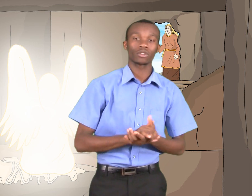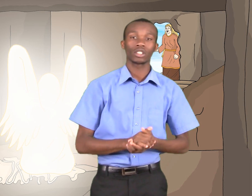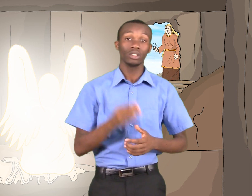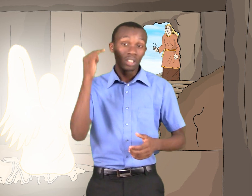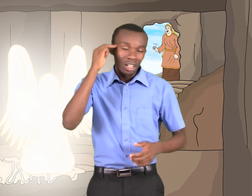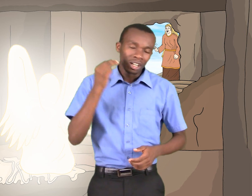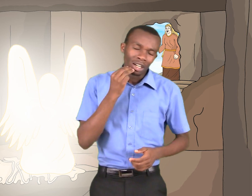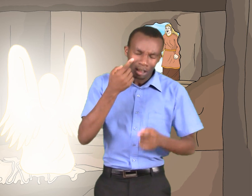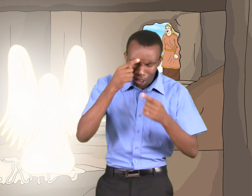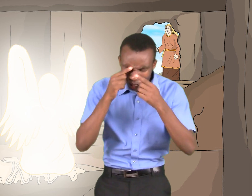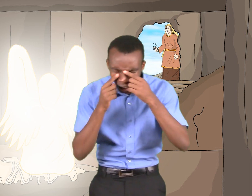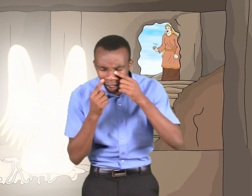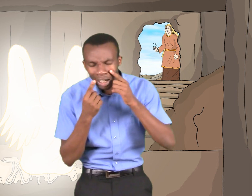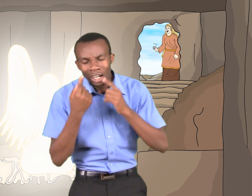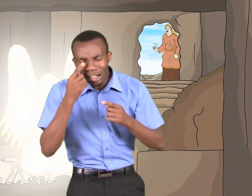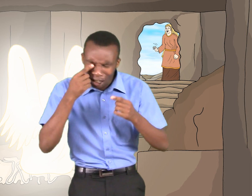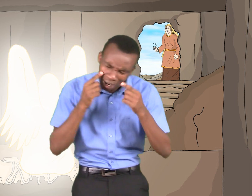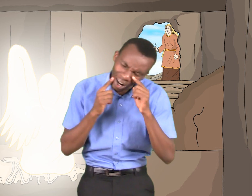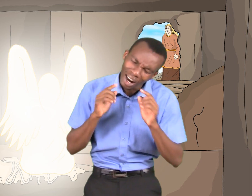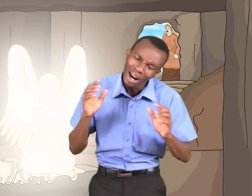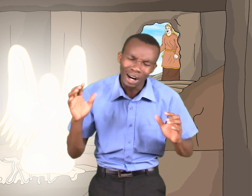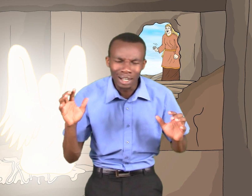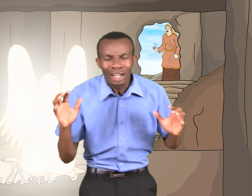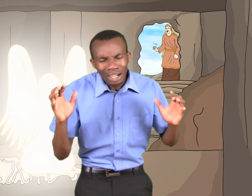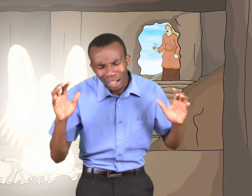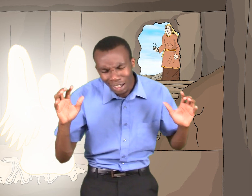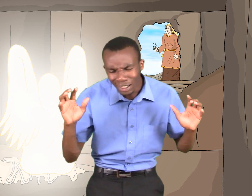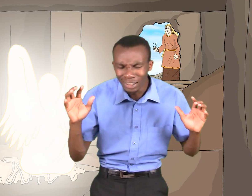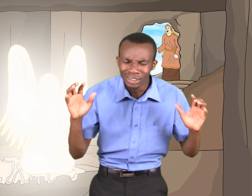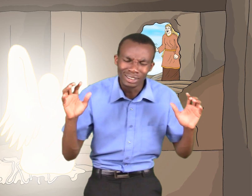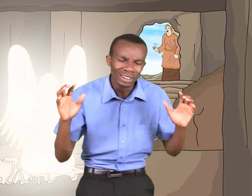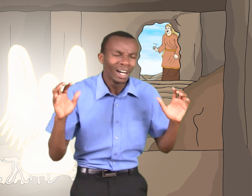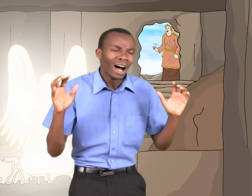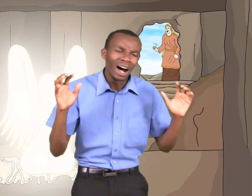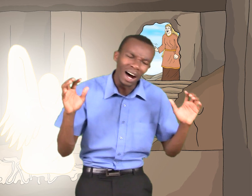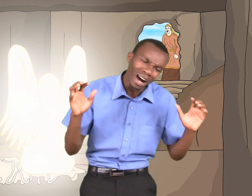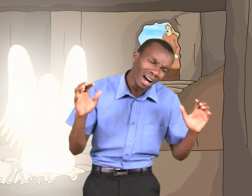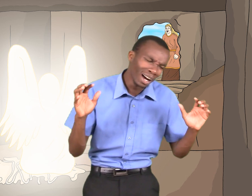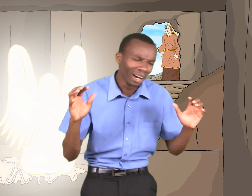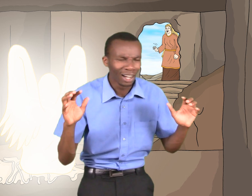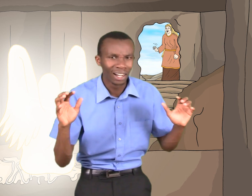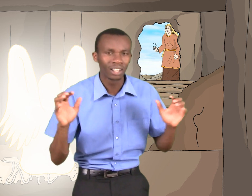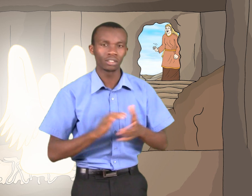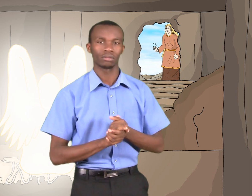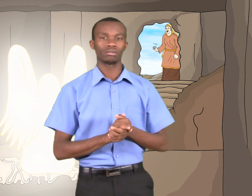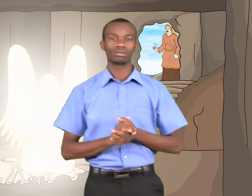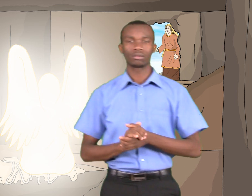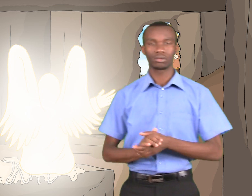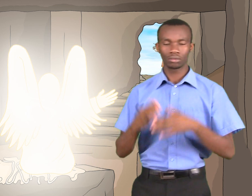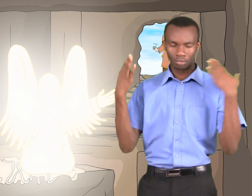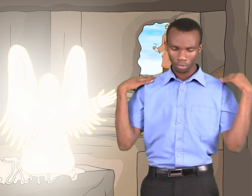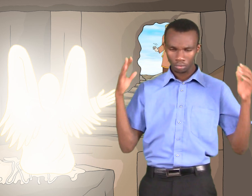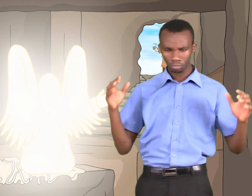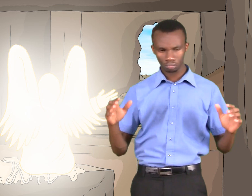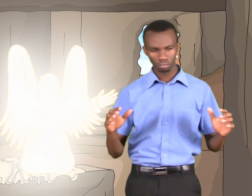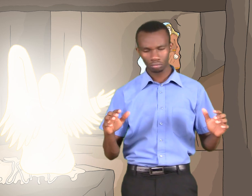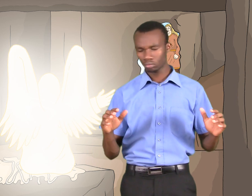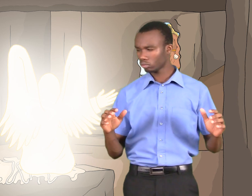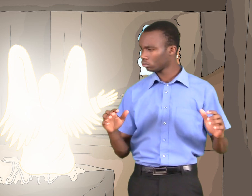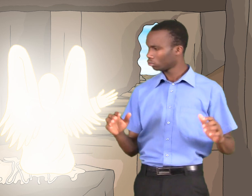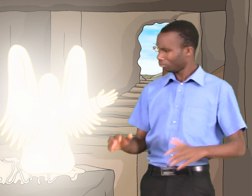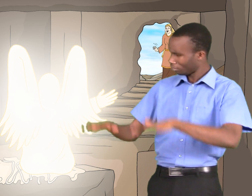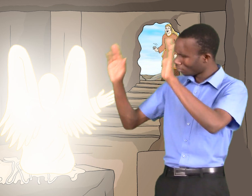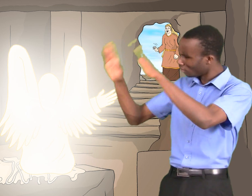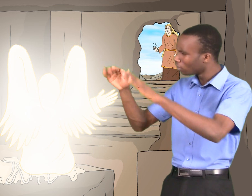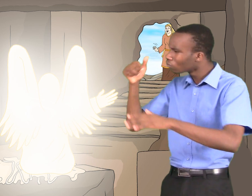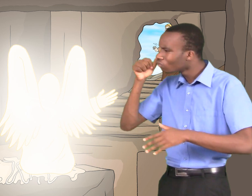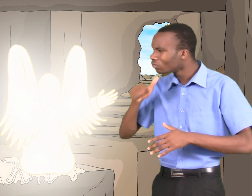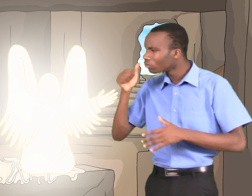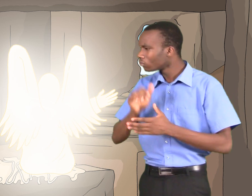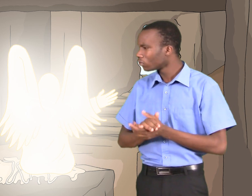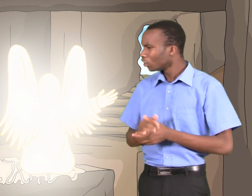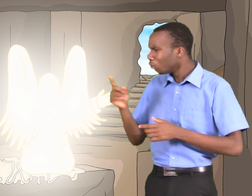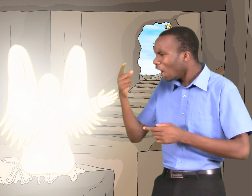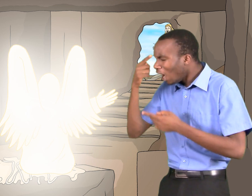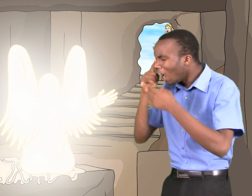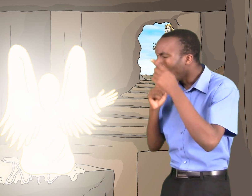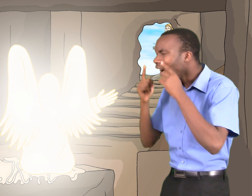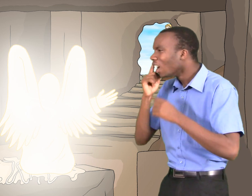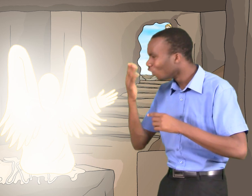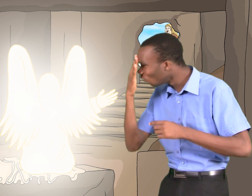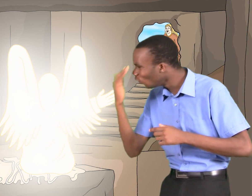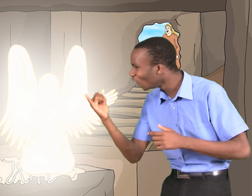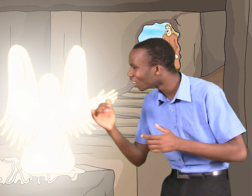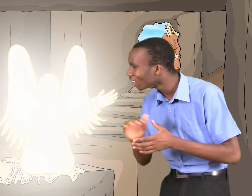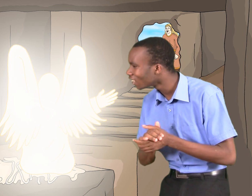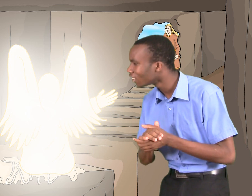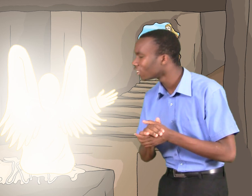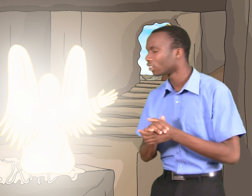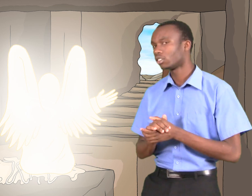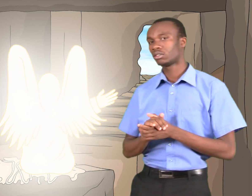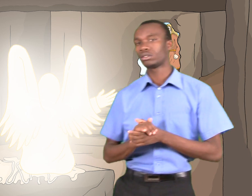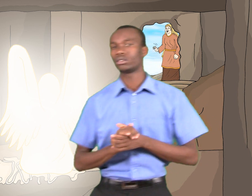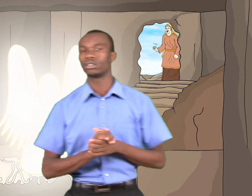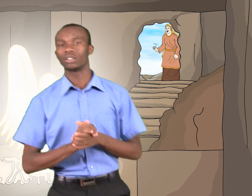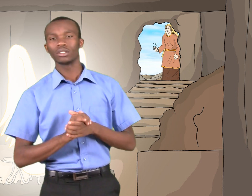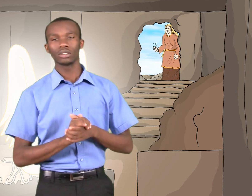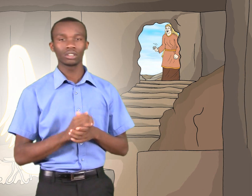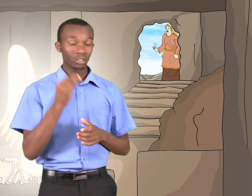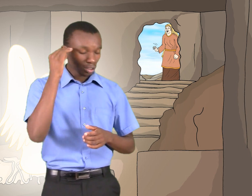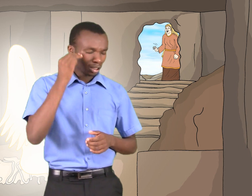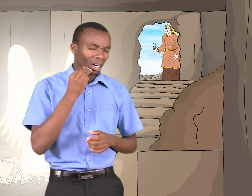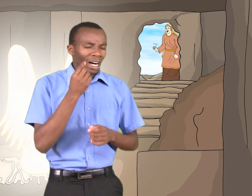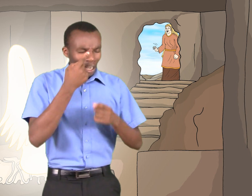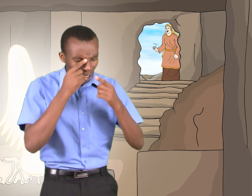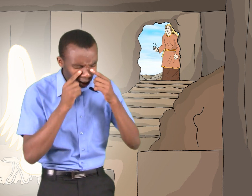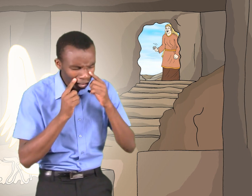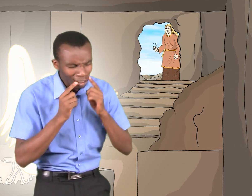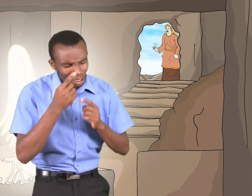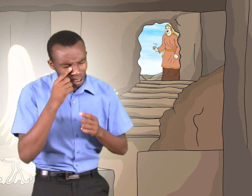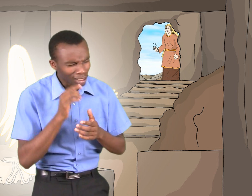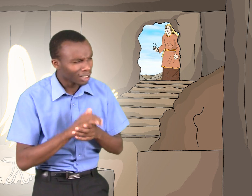“Woman, why are you weeping?” they asked.